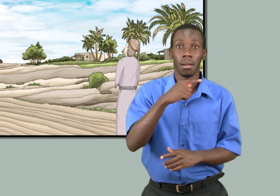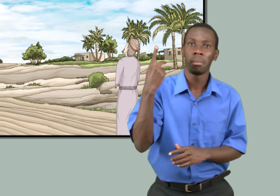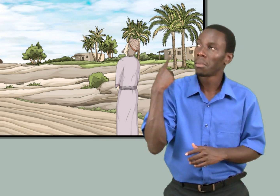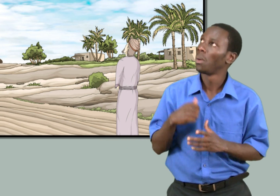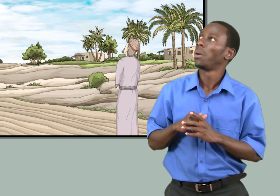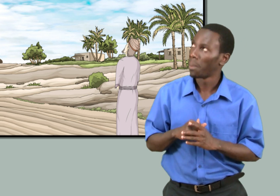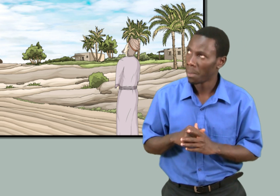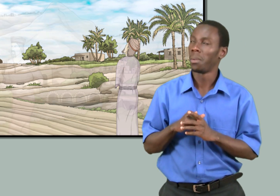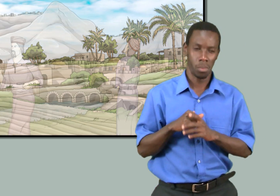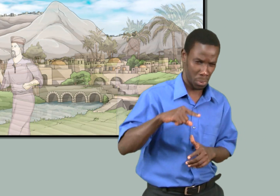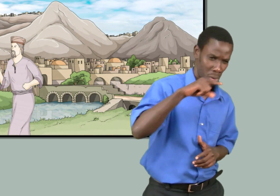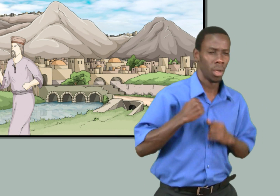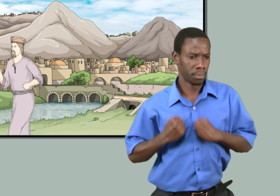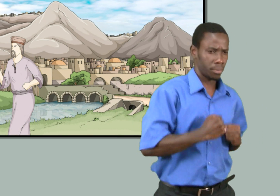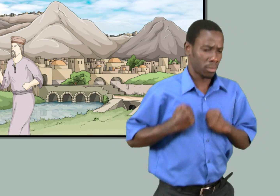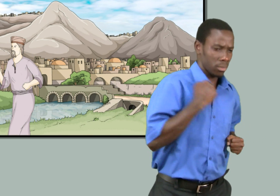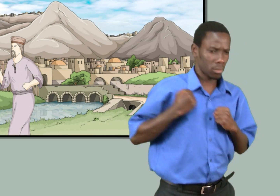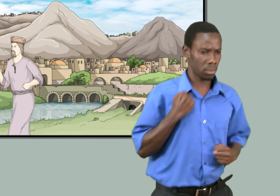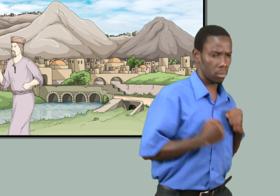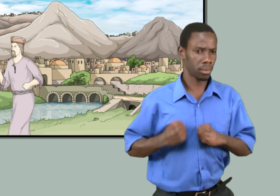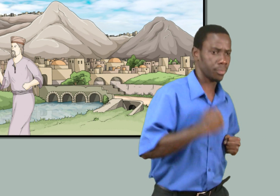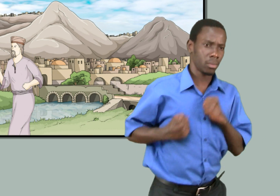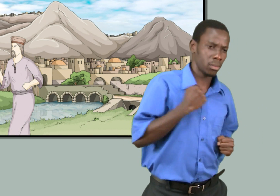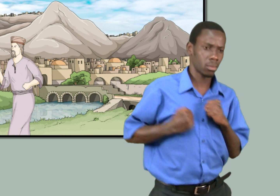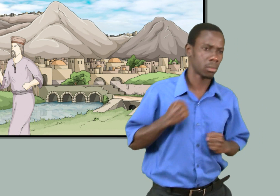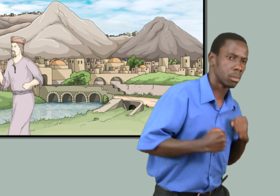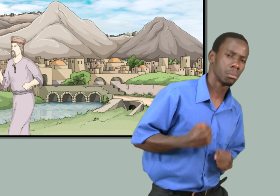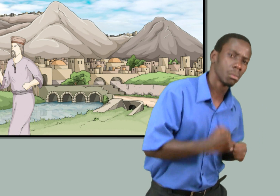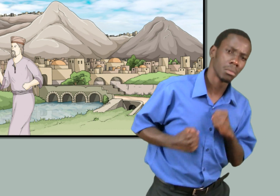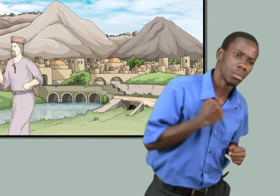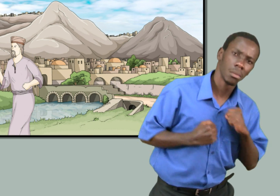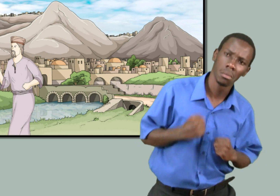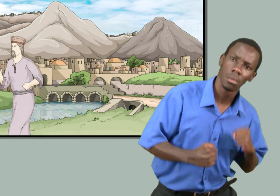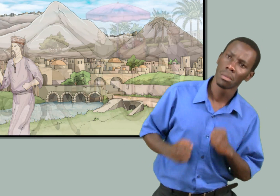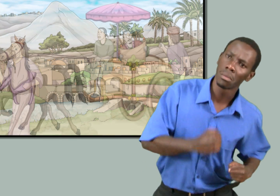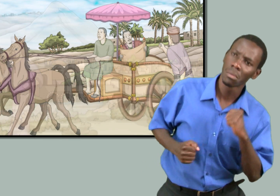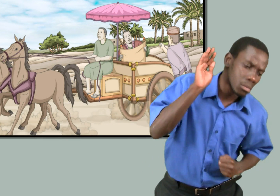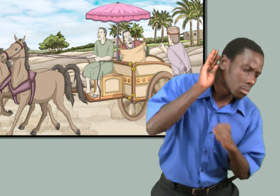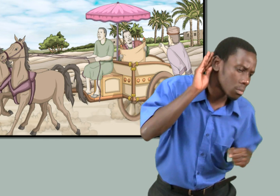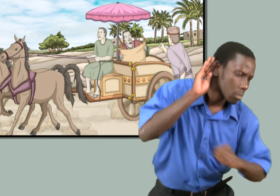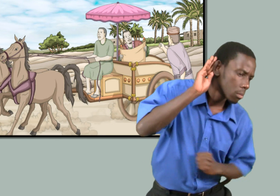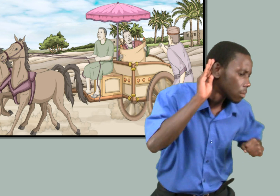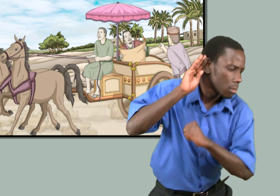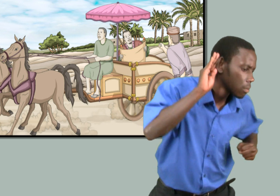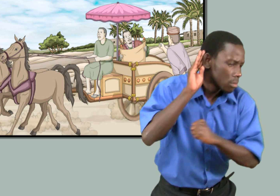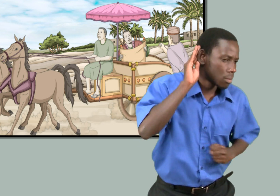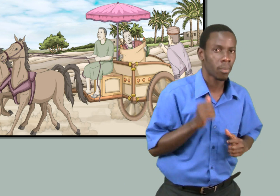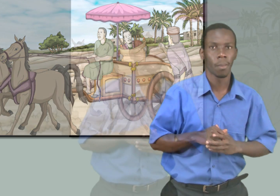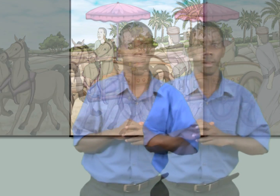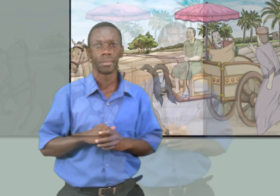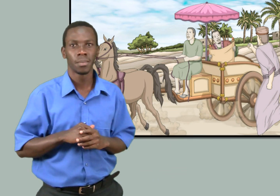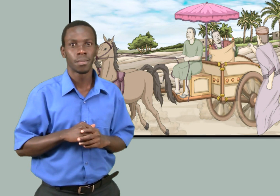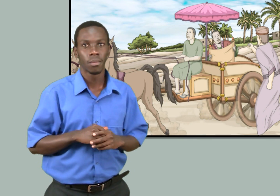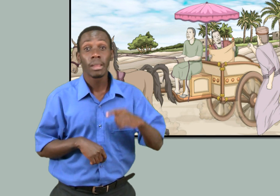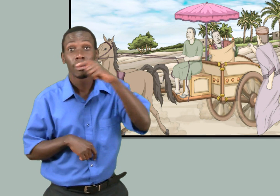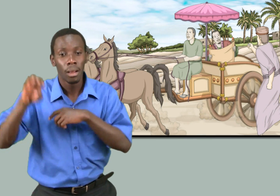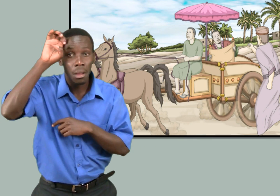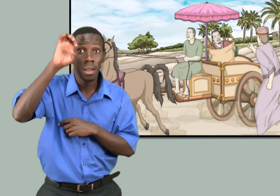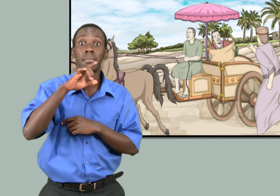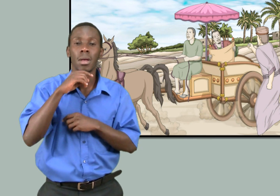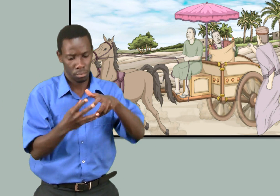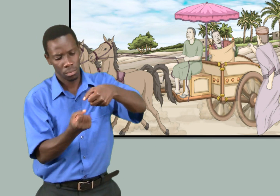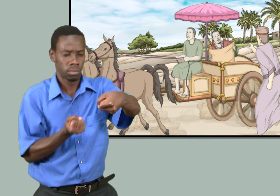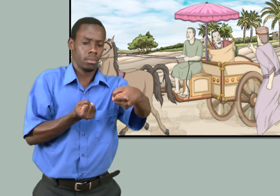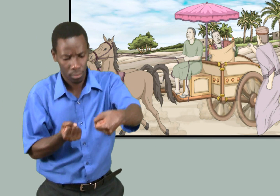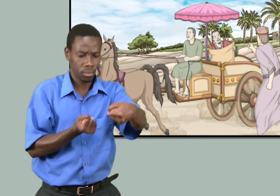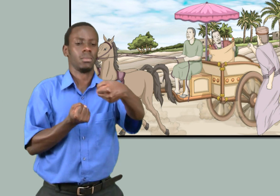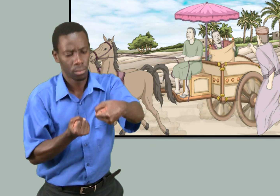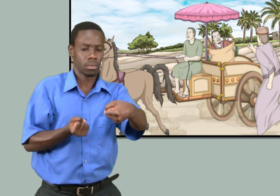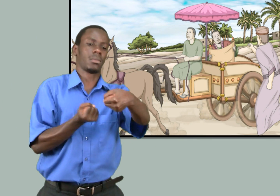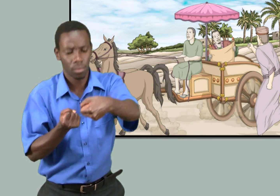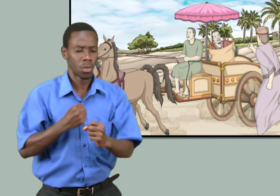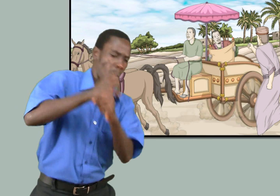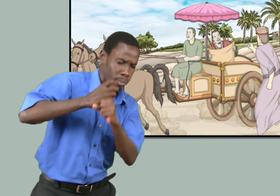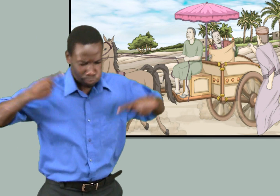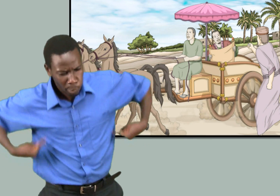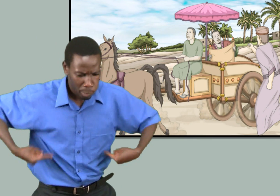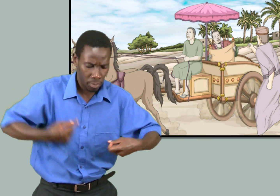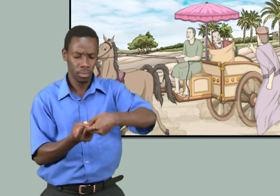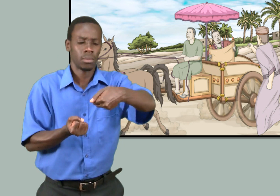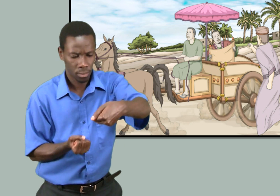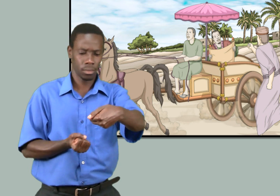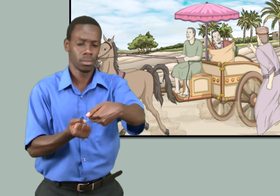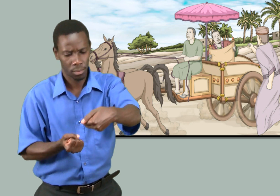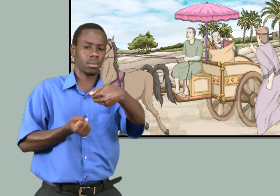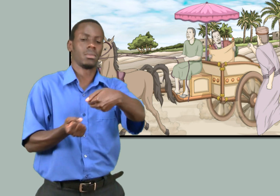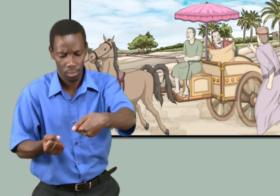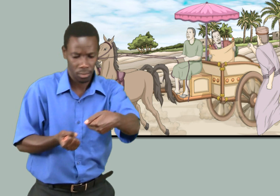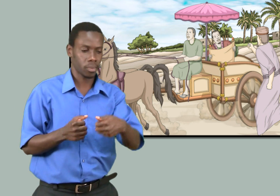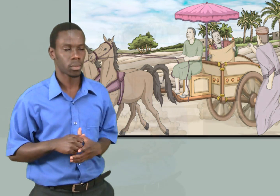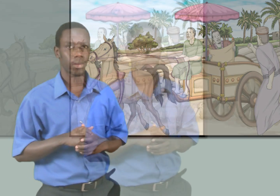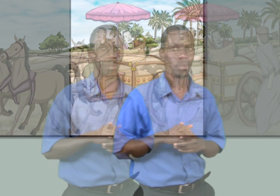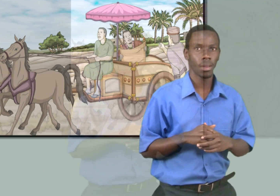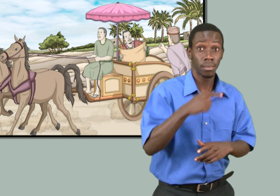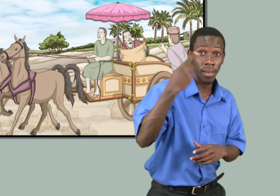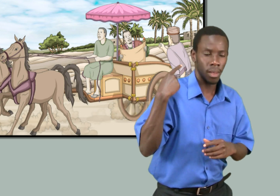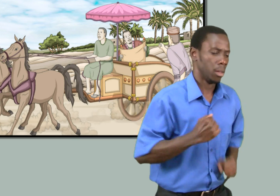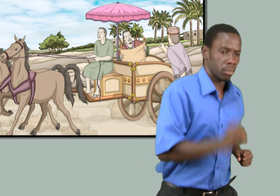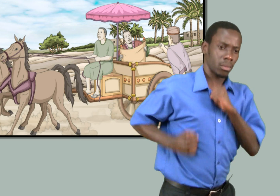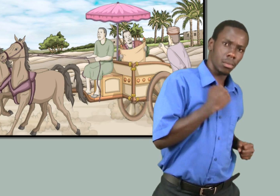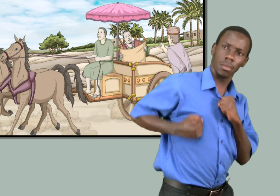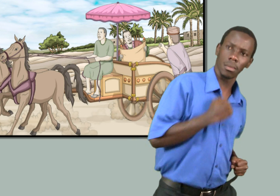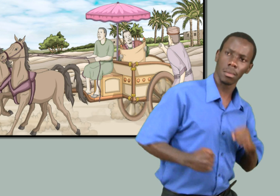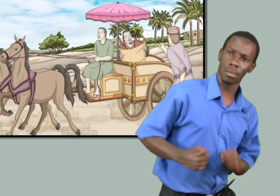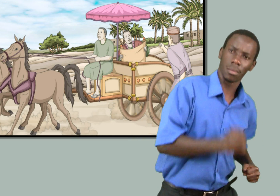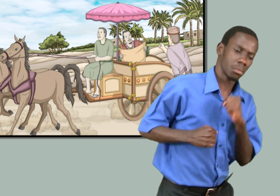So Philip ran up and heard the man reading Isaiah the prophet.